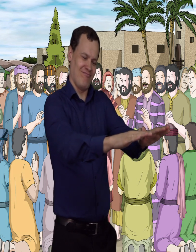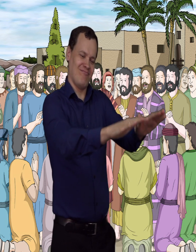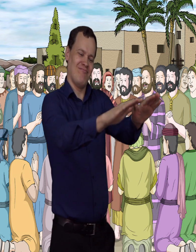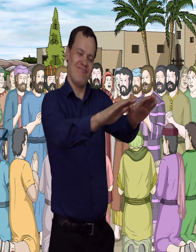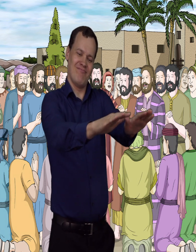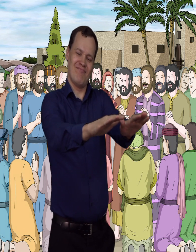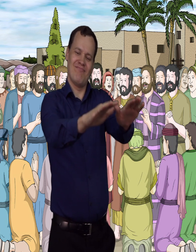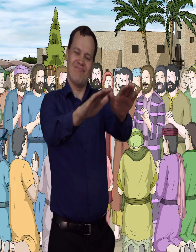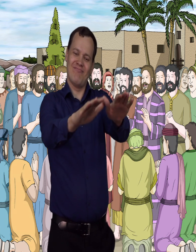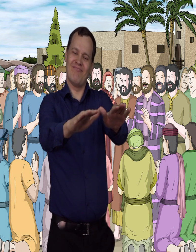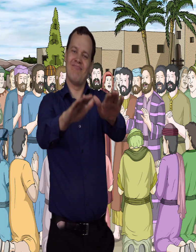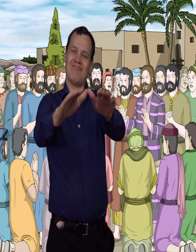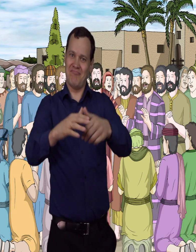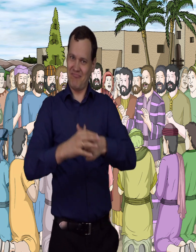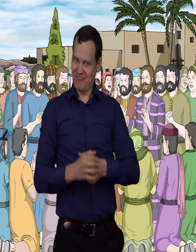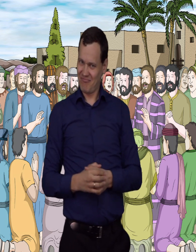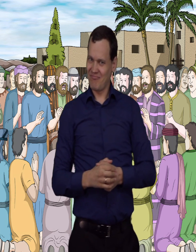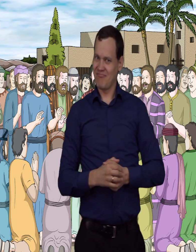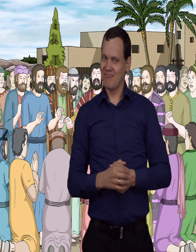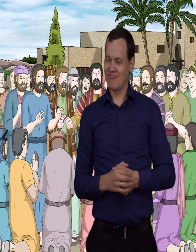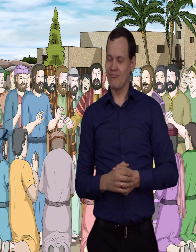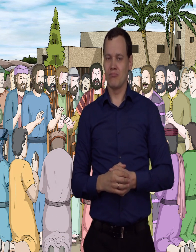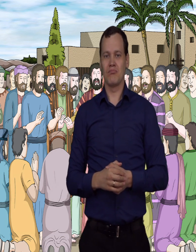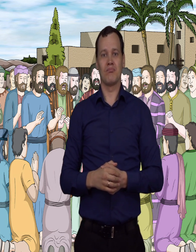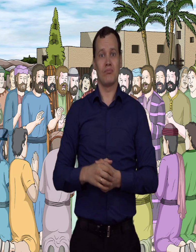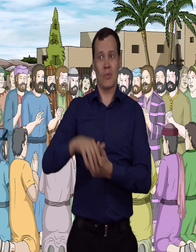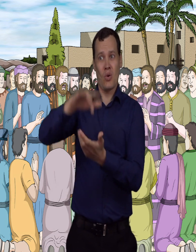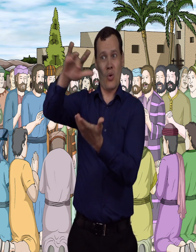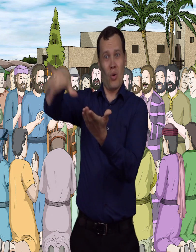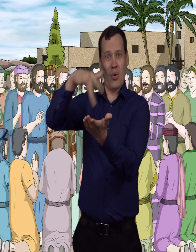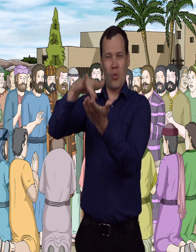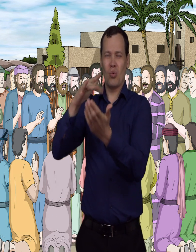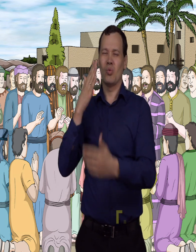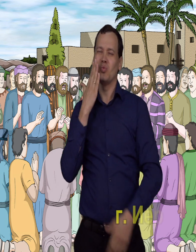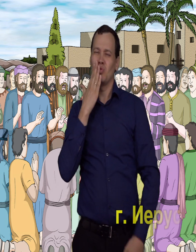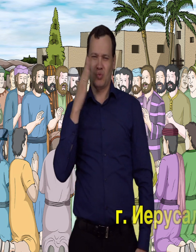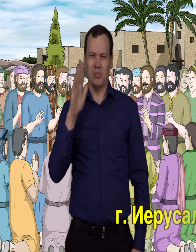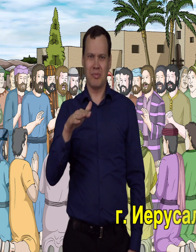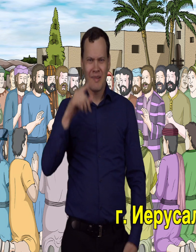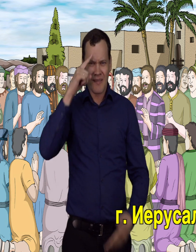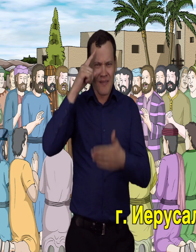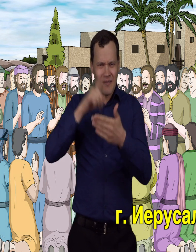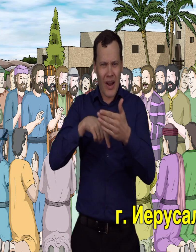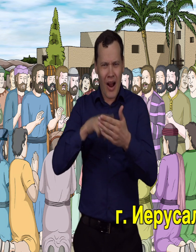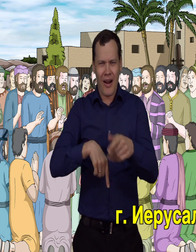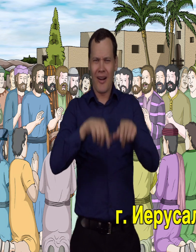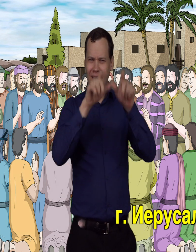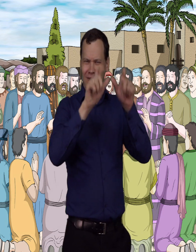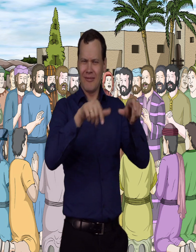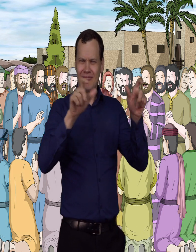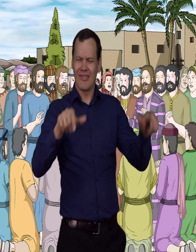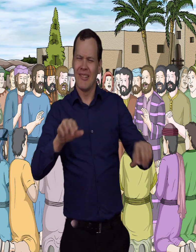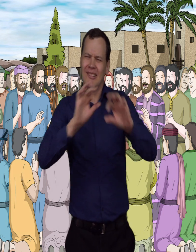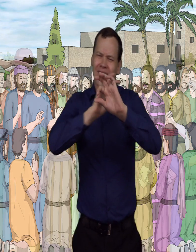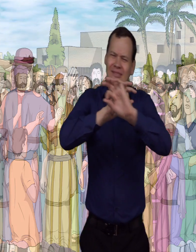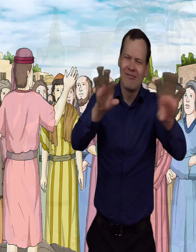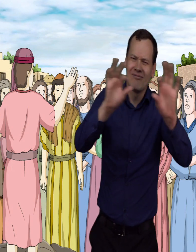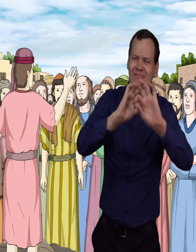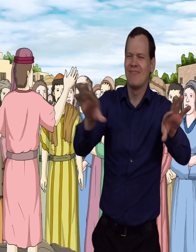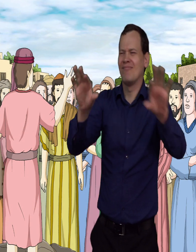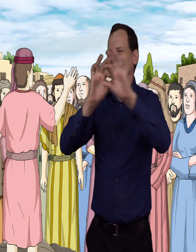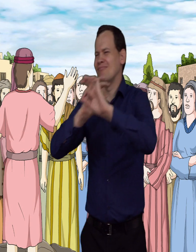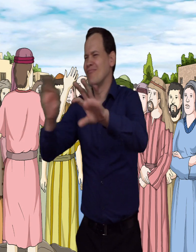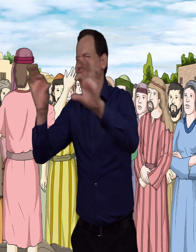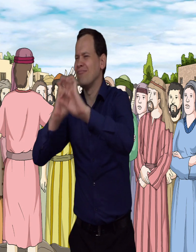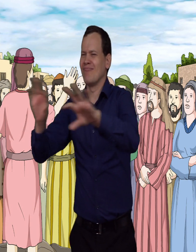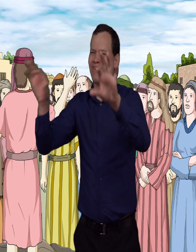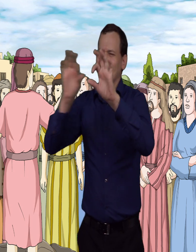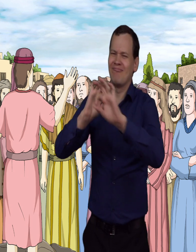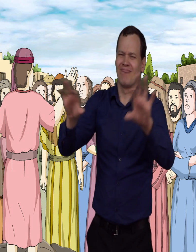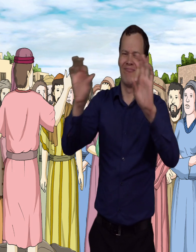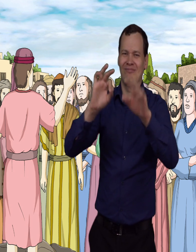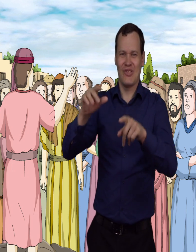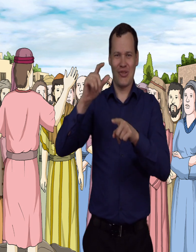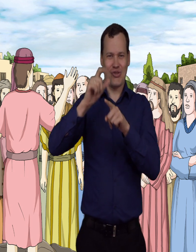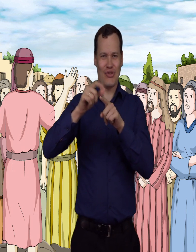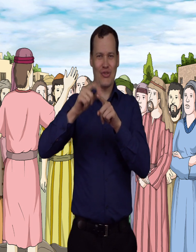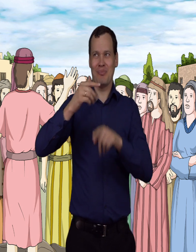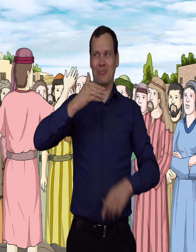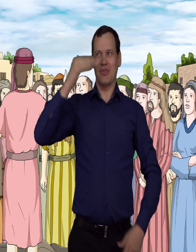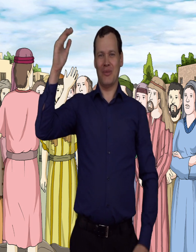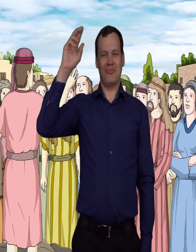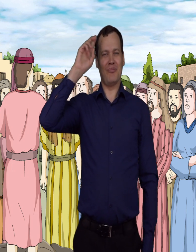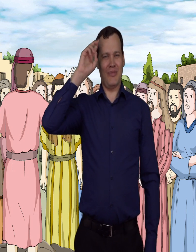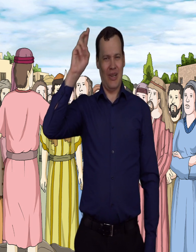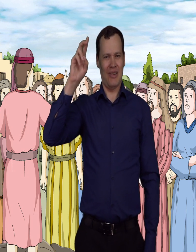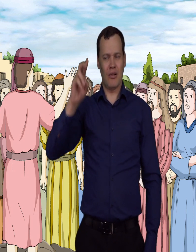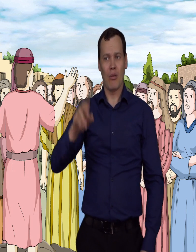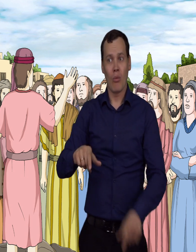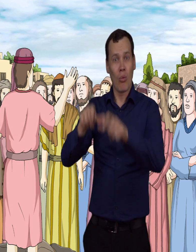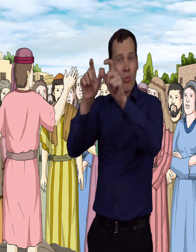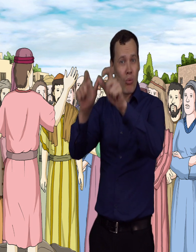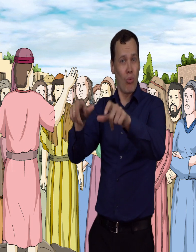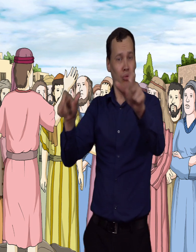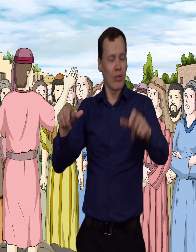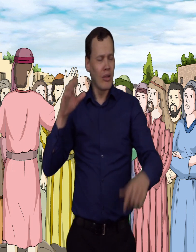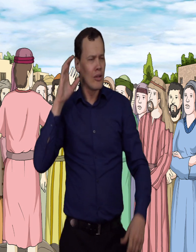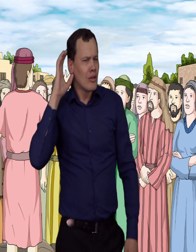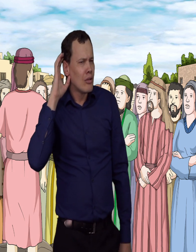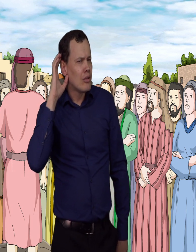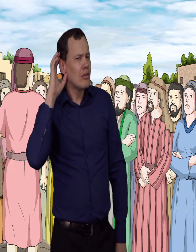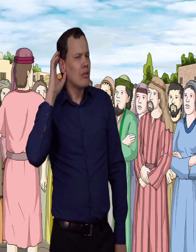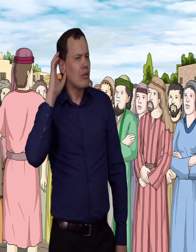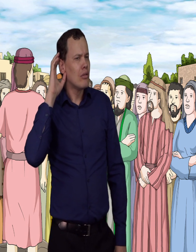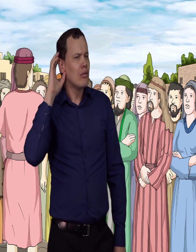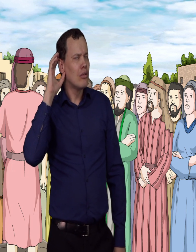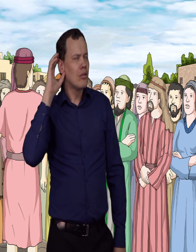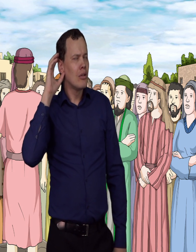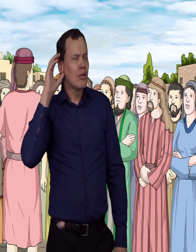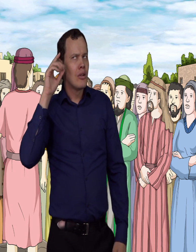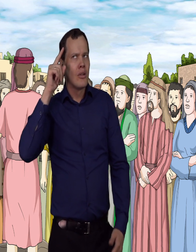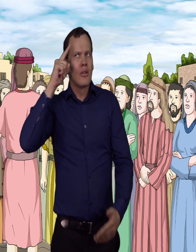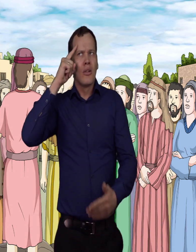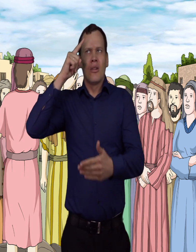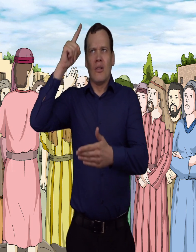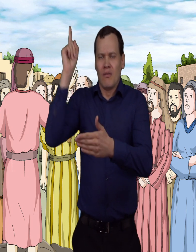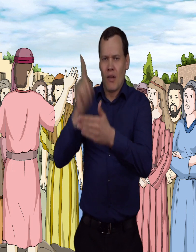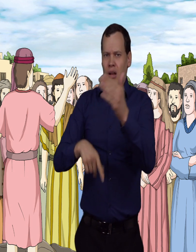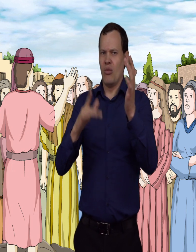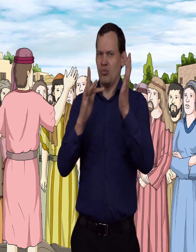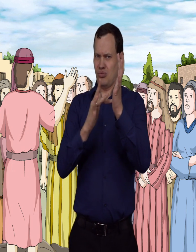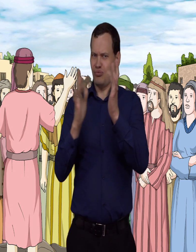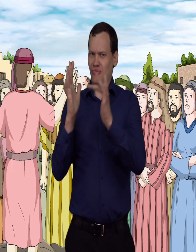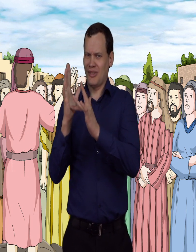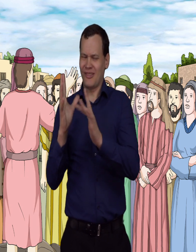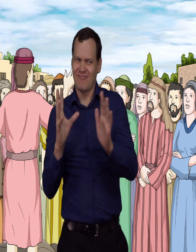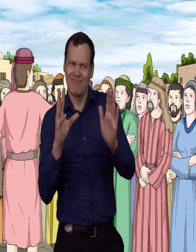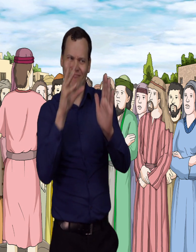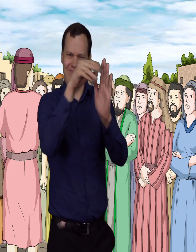So the word of God continued to spread.